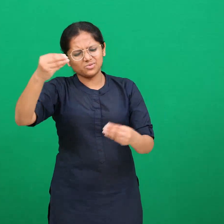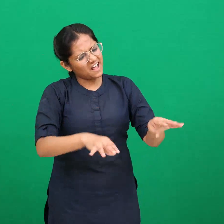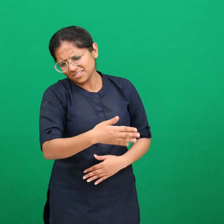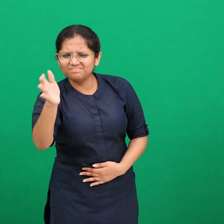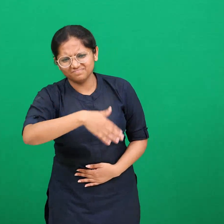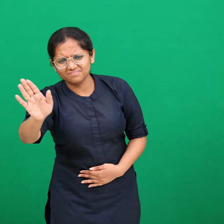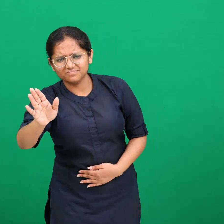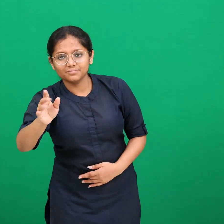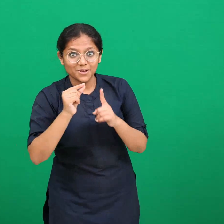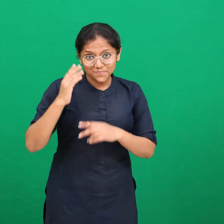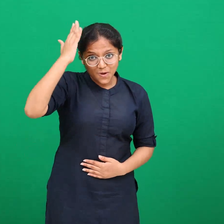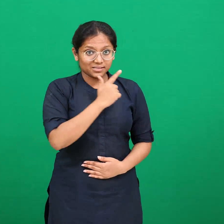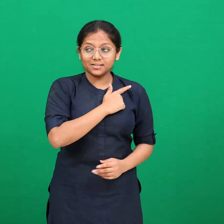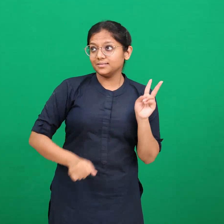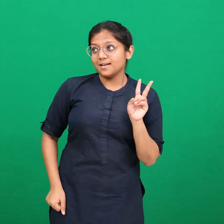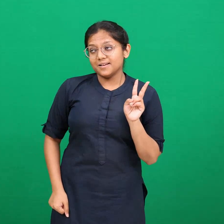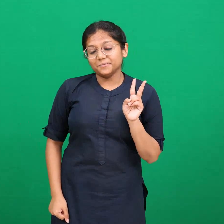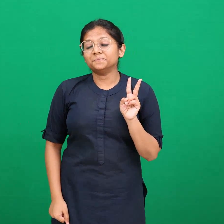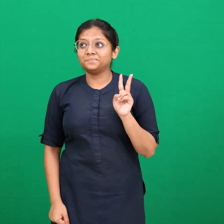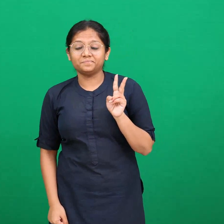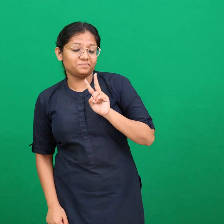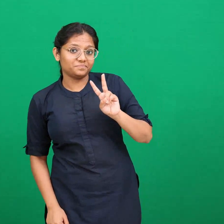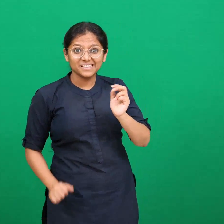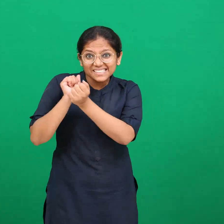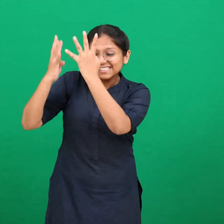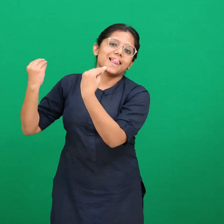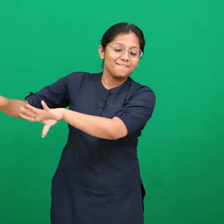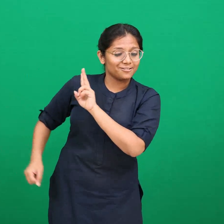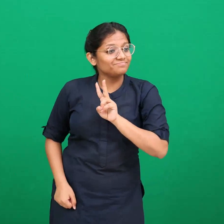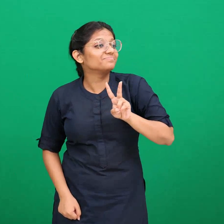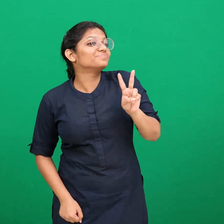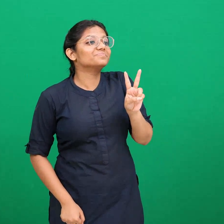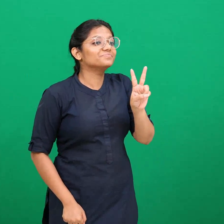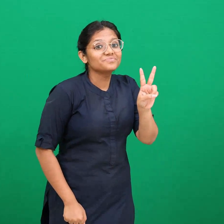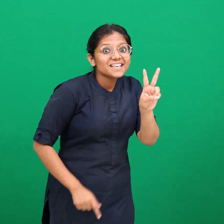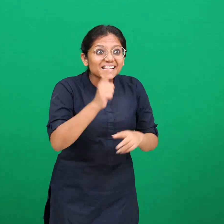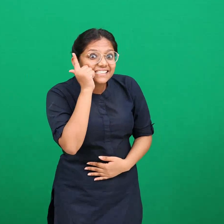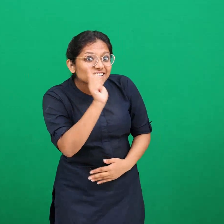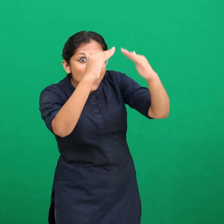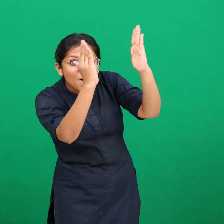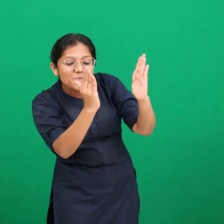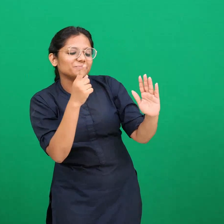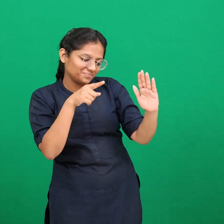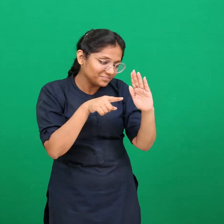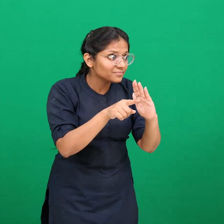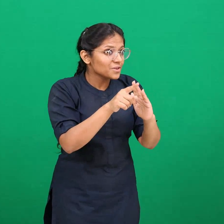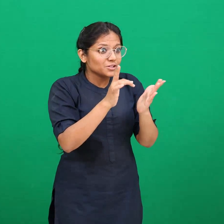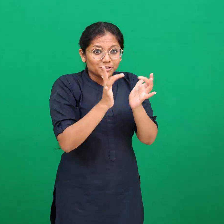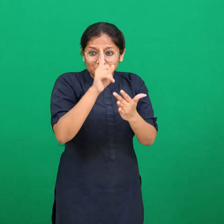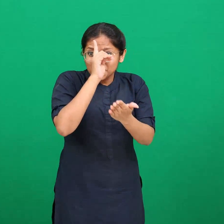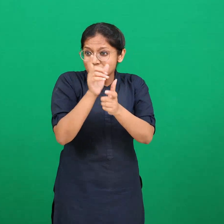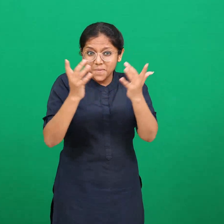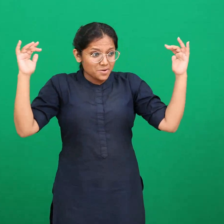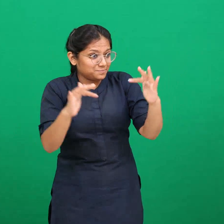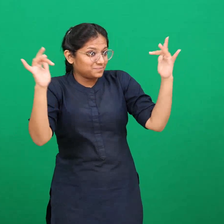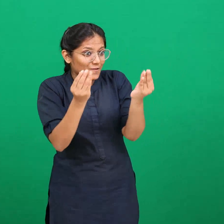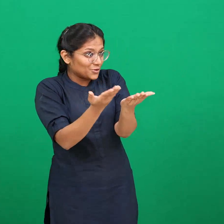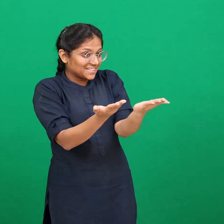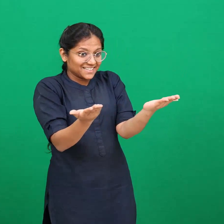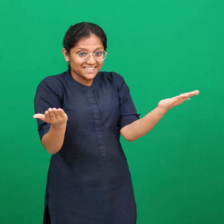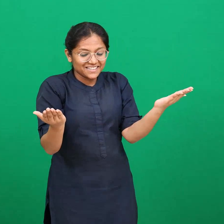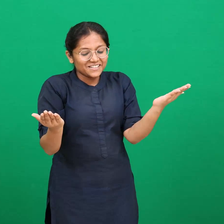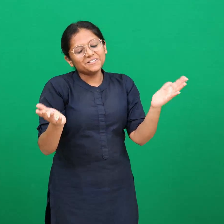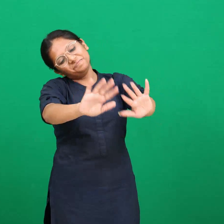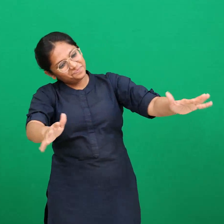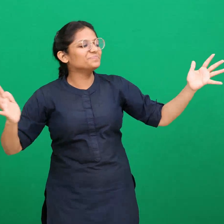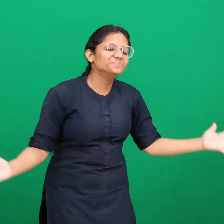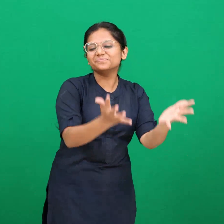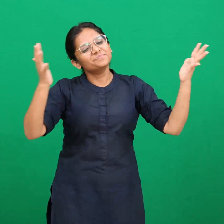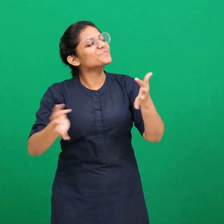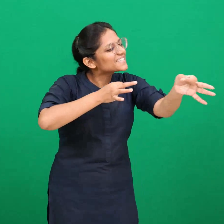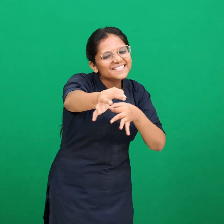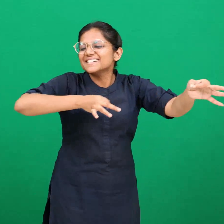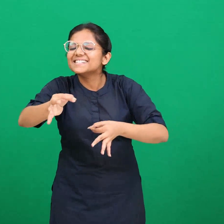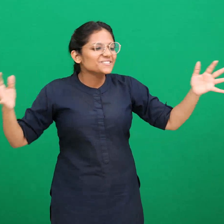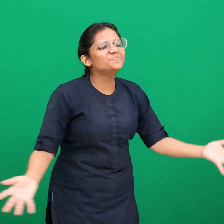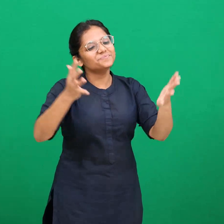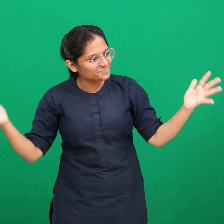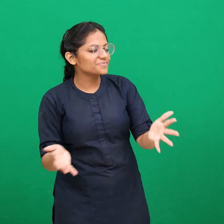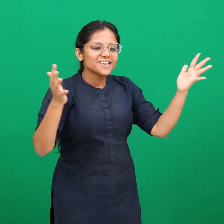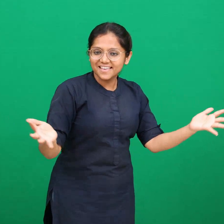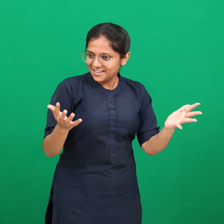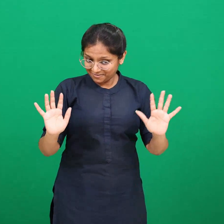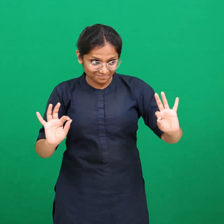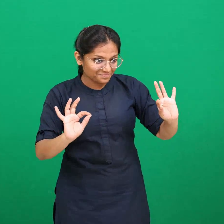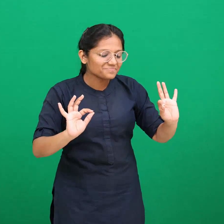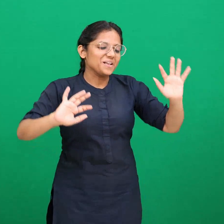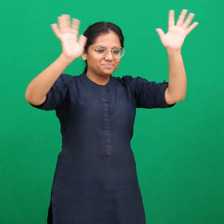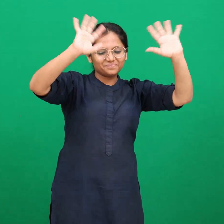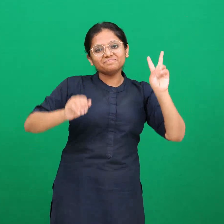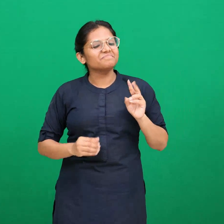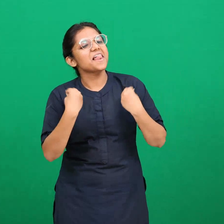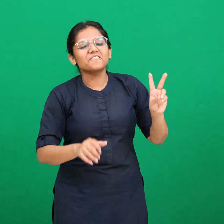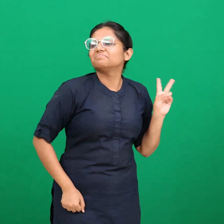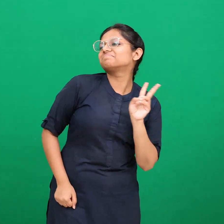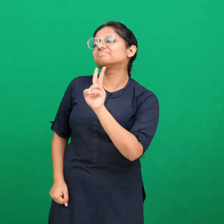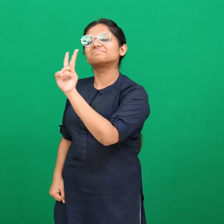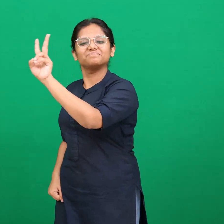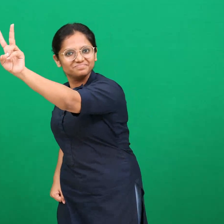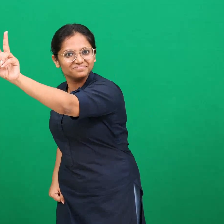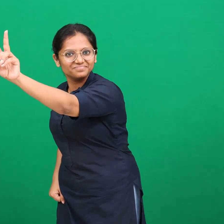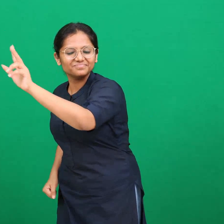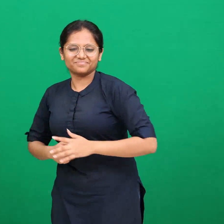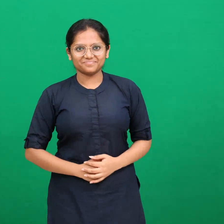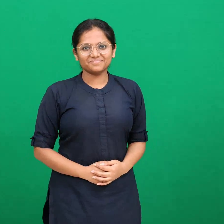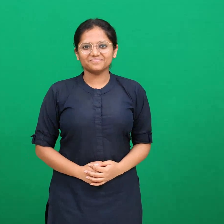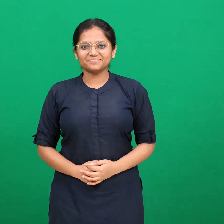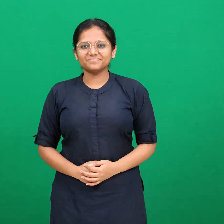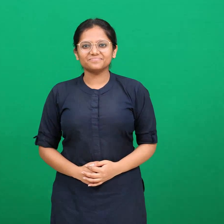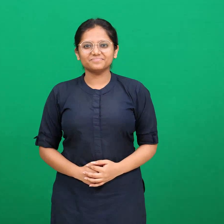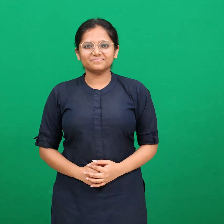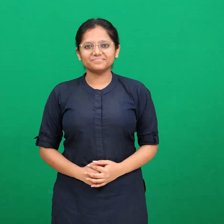After Paul and Silas came out of the prison, they went to Lydia's house to see the brothers and encourage them.